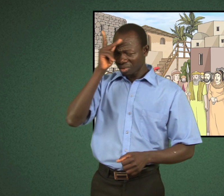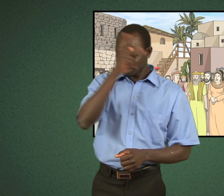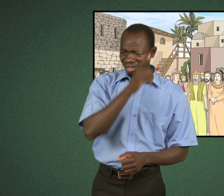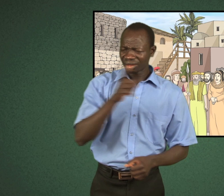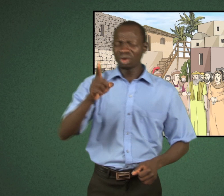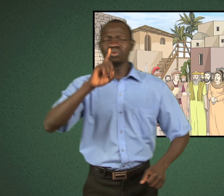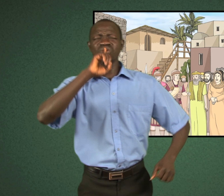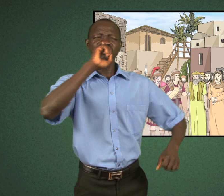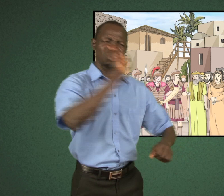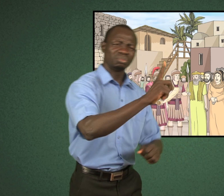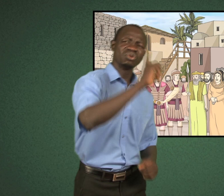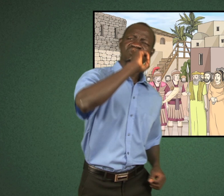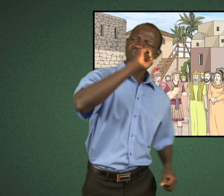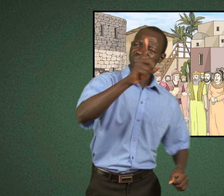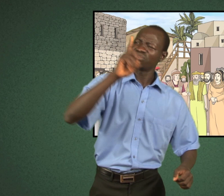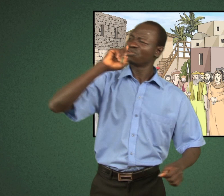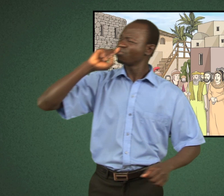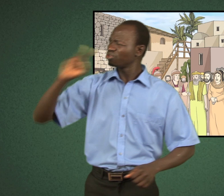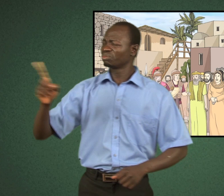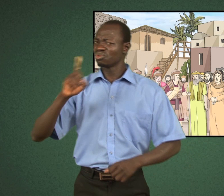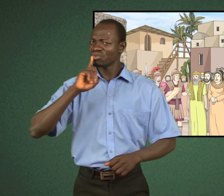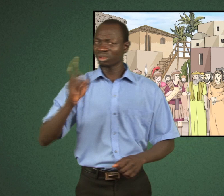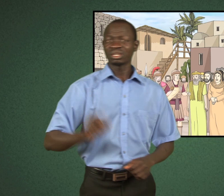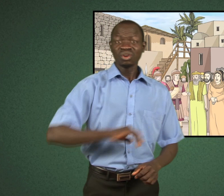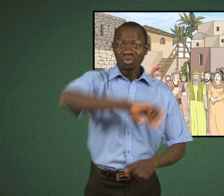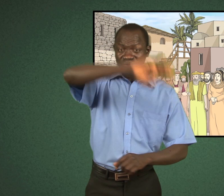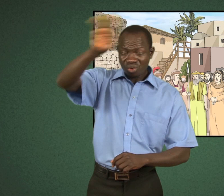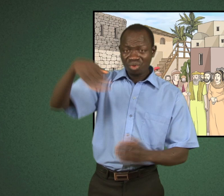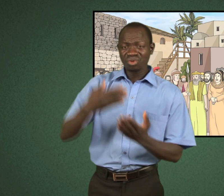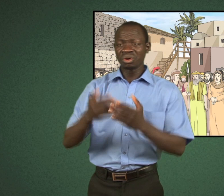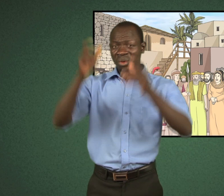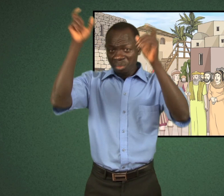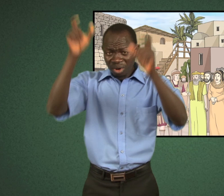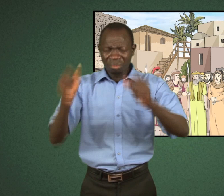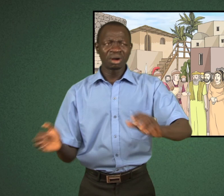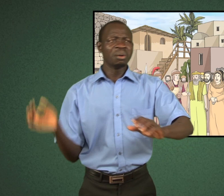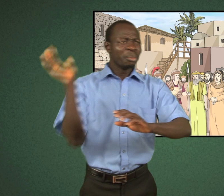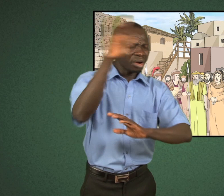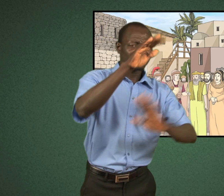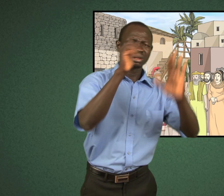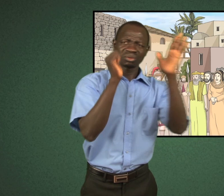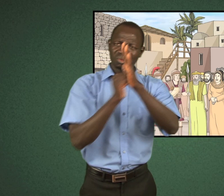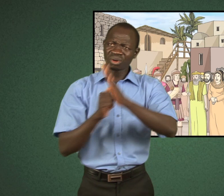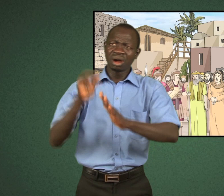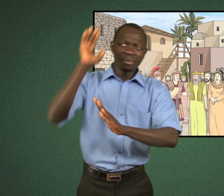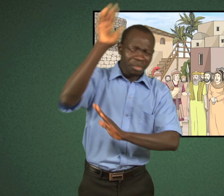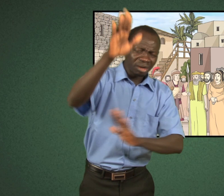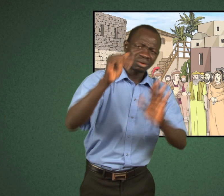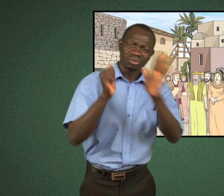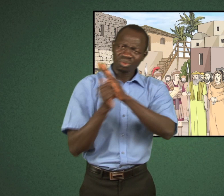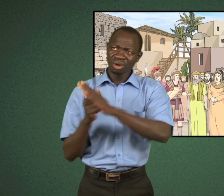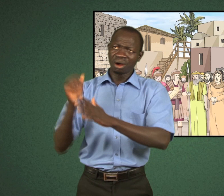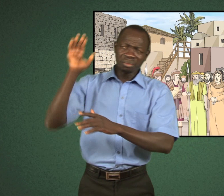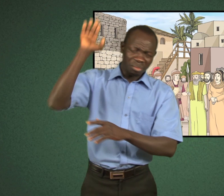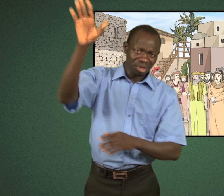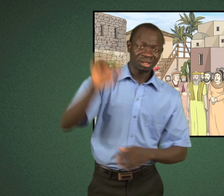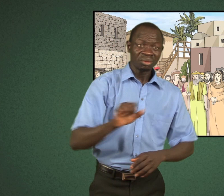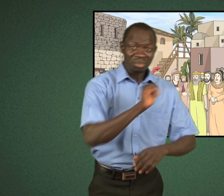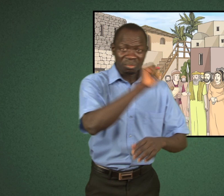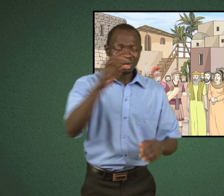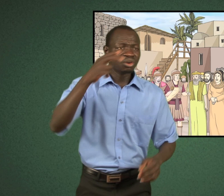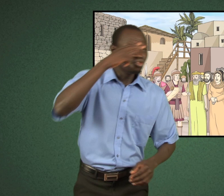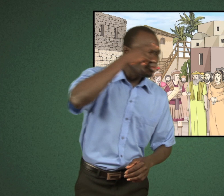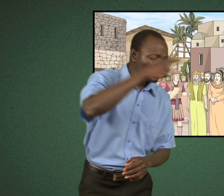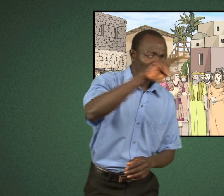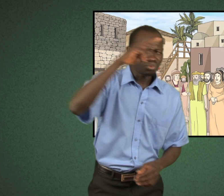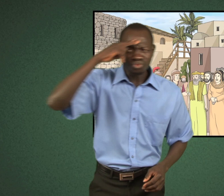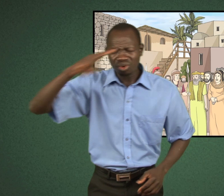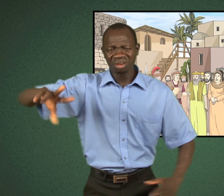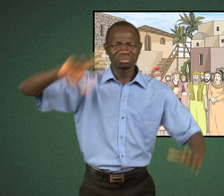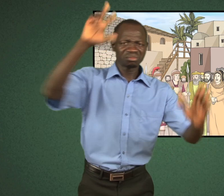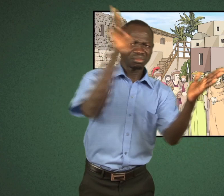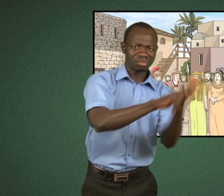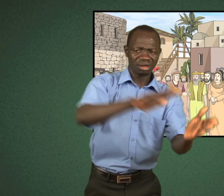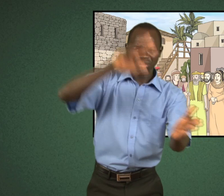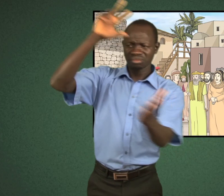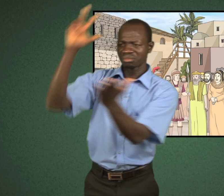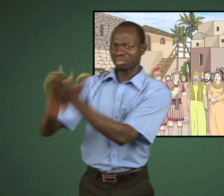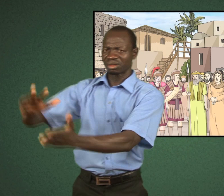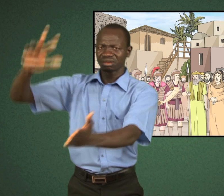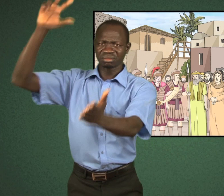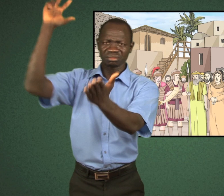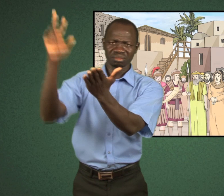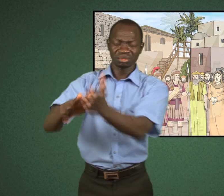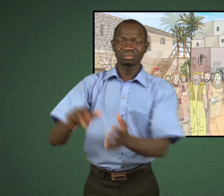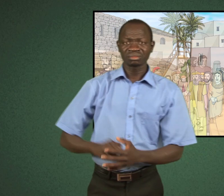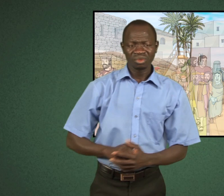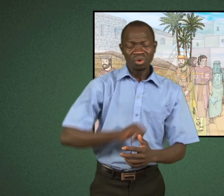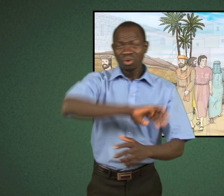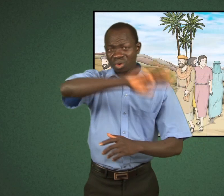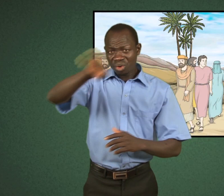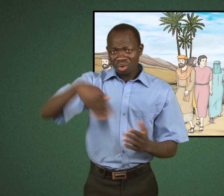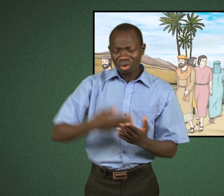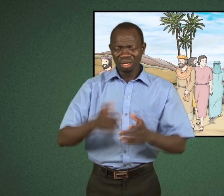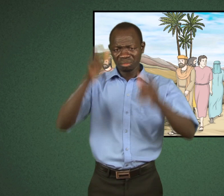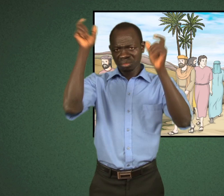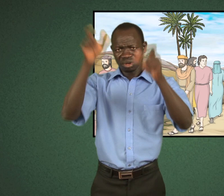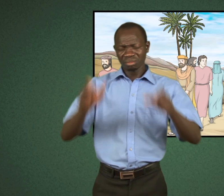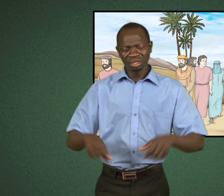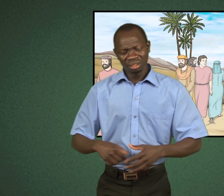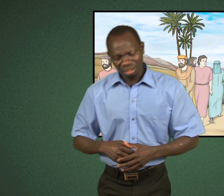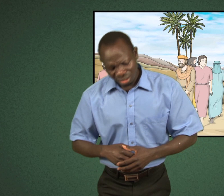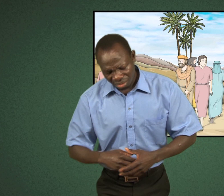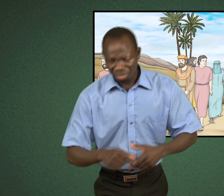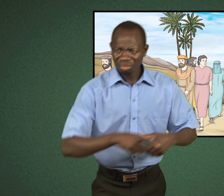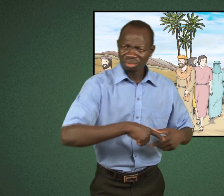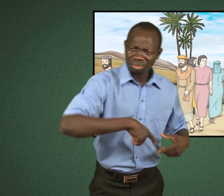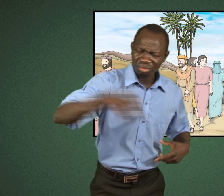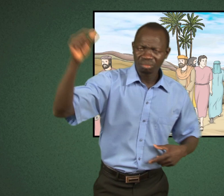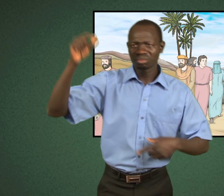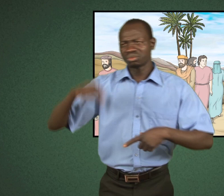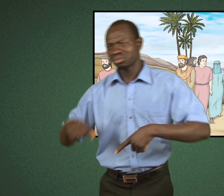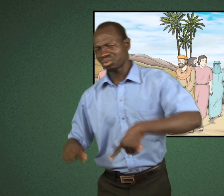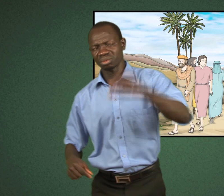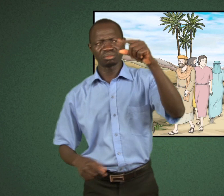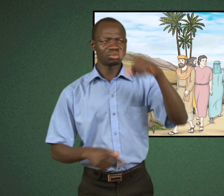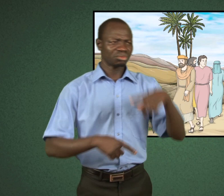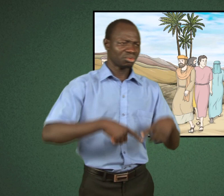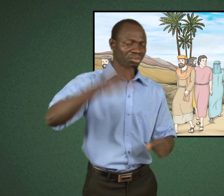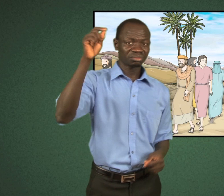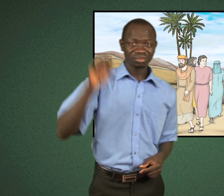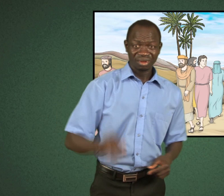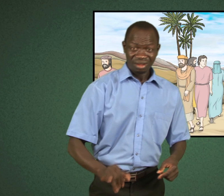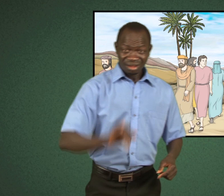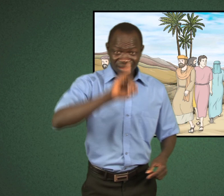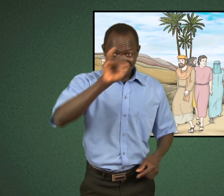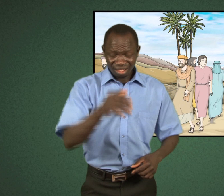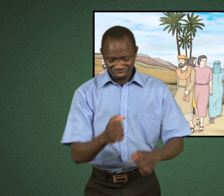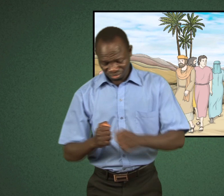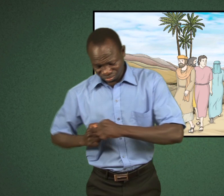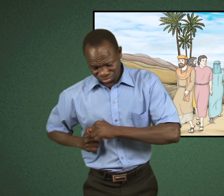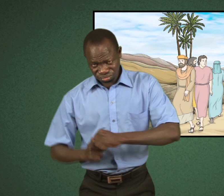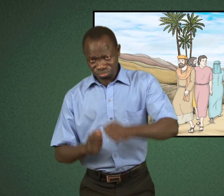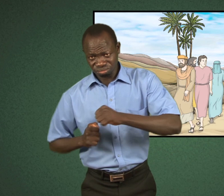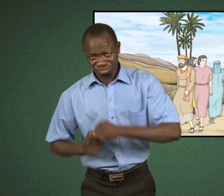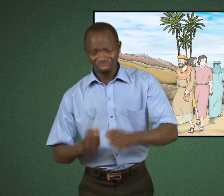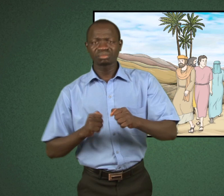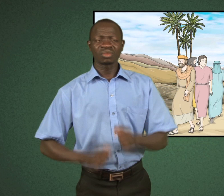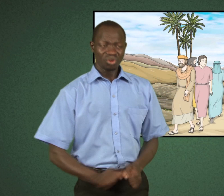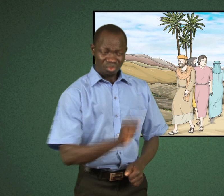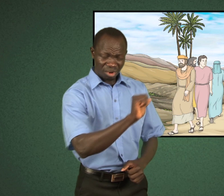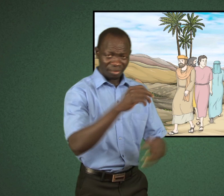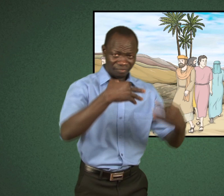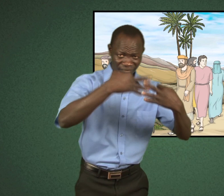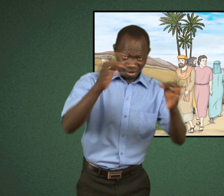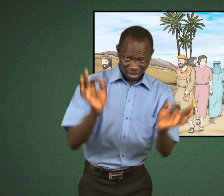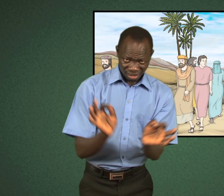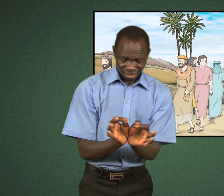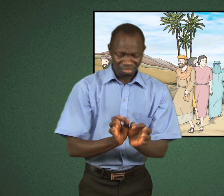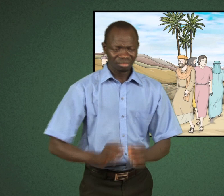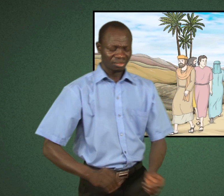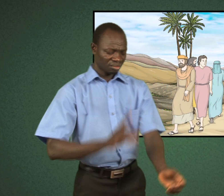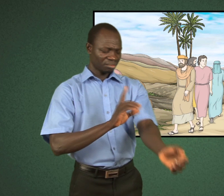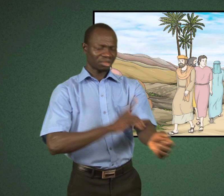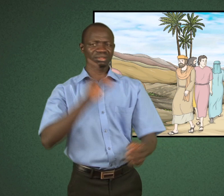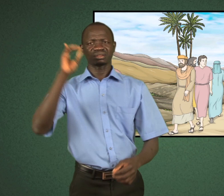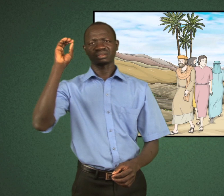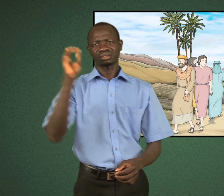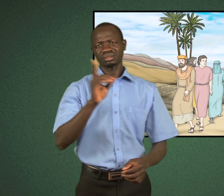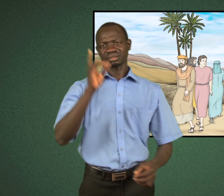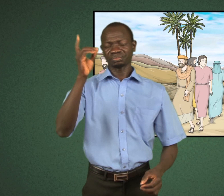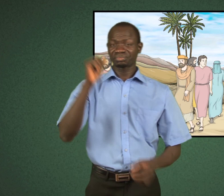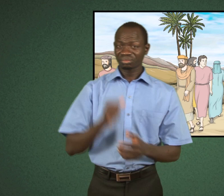This was the first census to take place while Quirinius was governor of Syria.